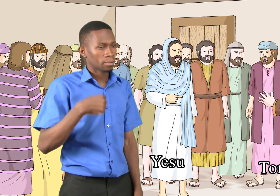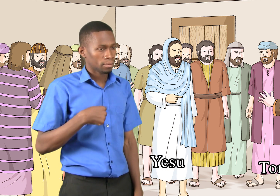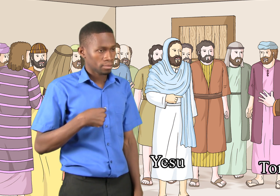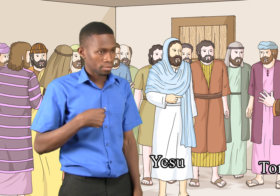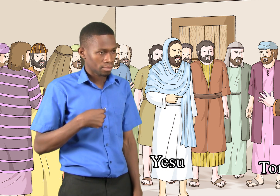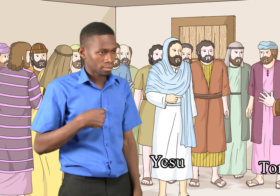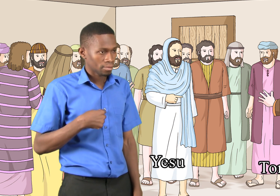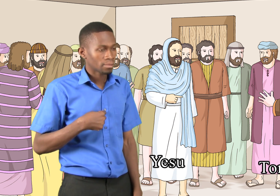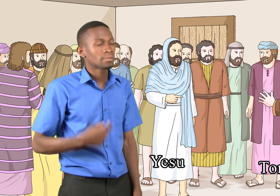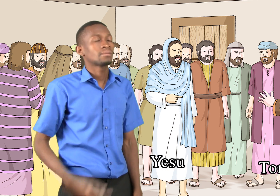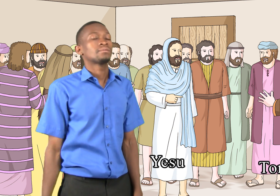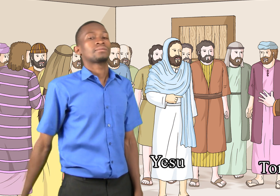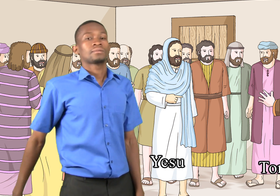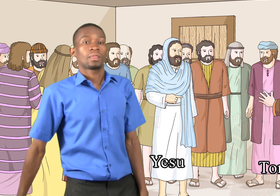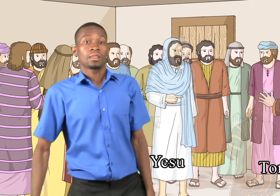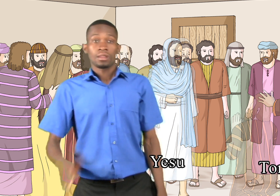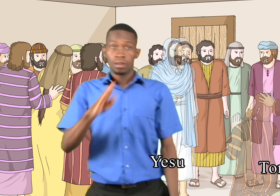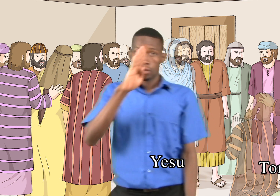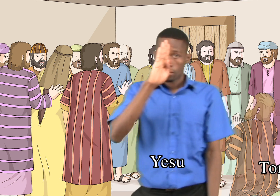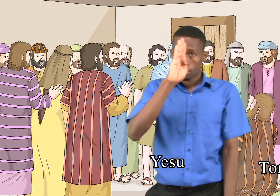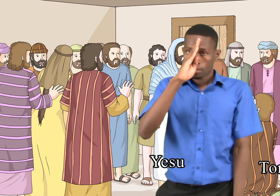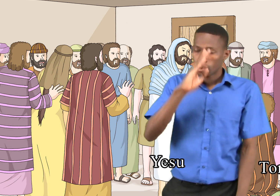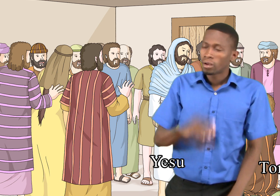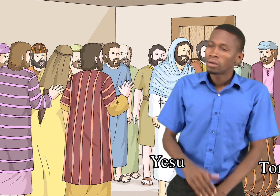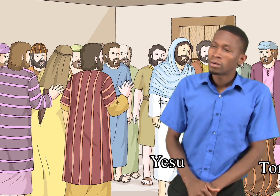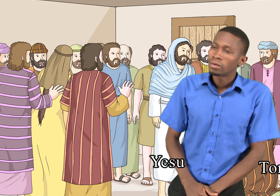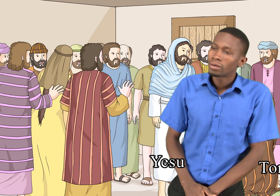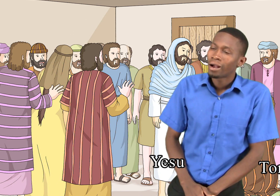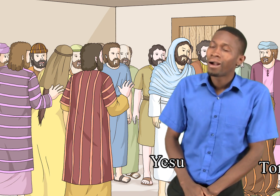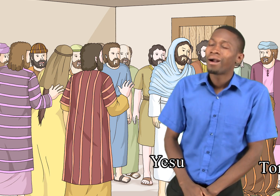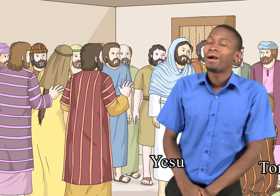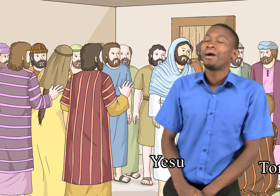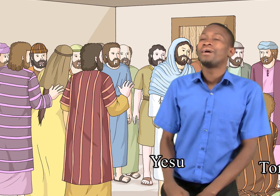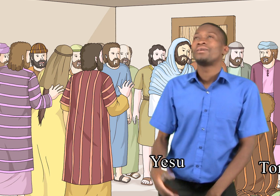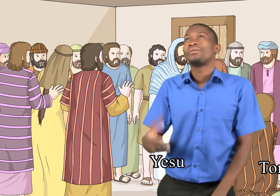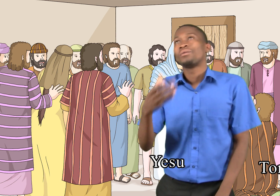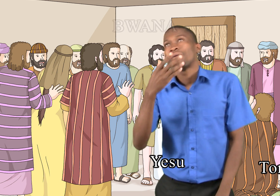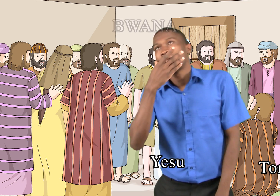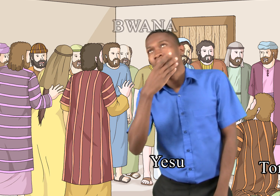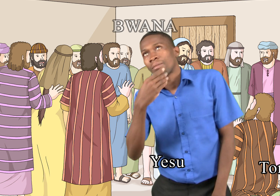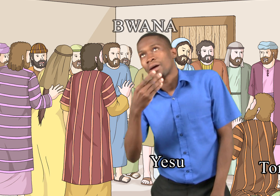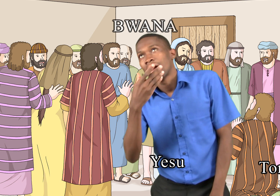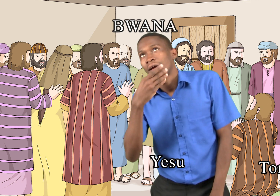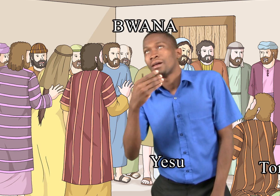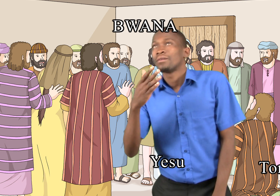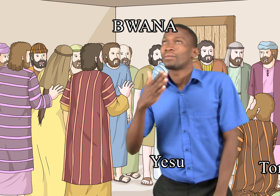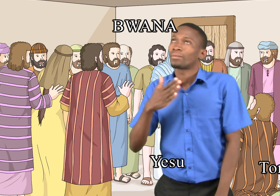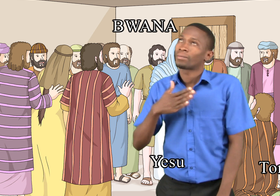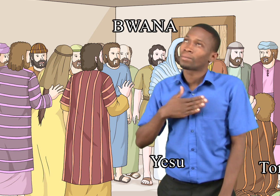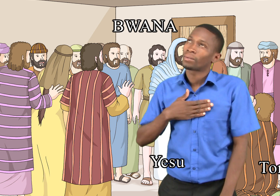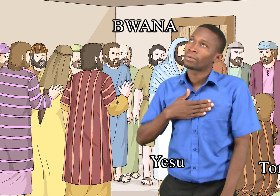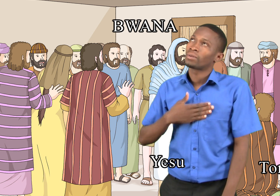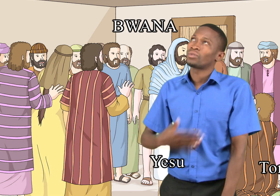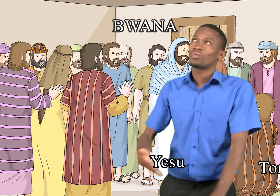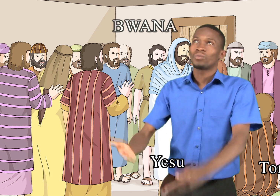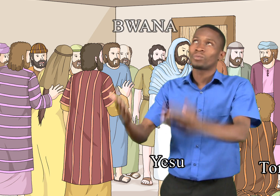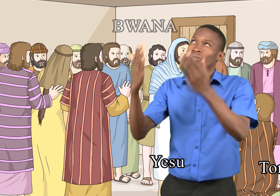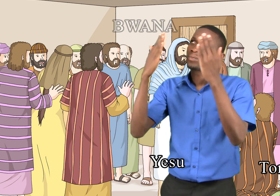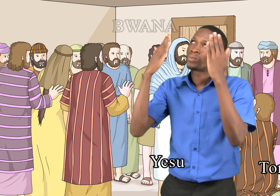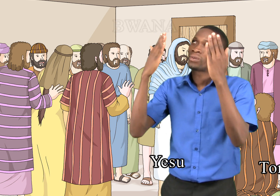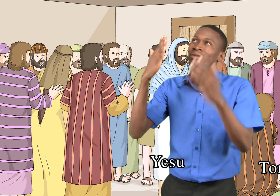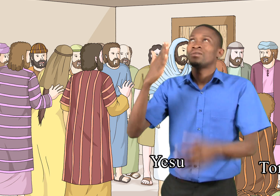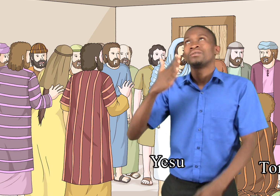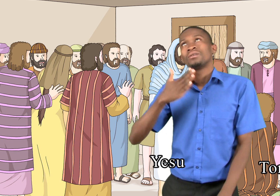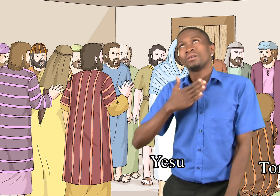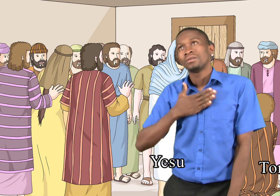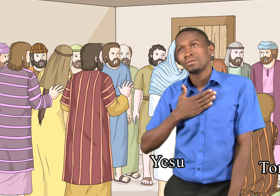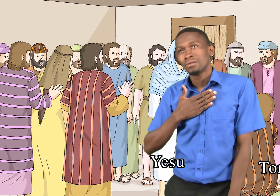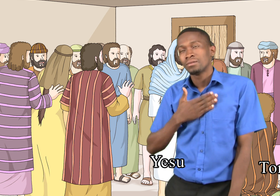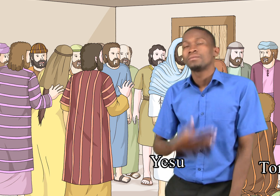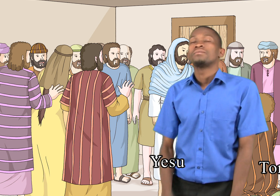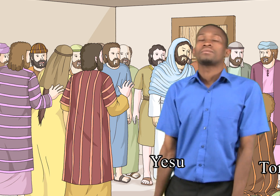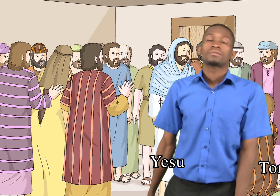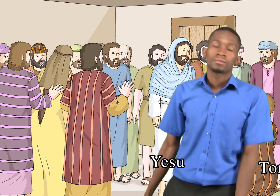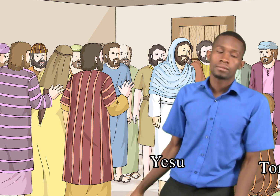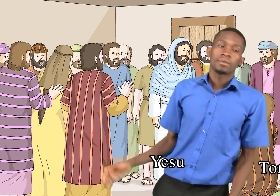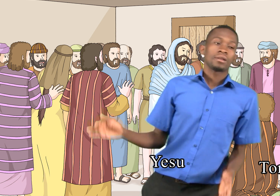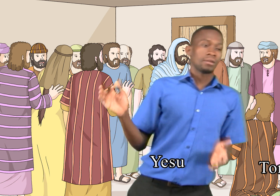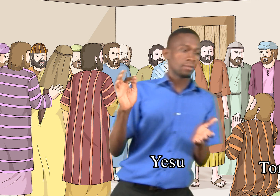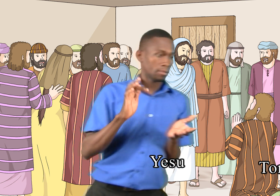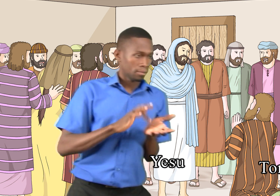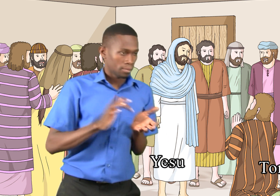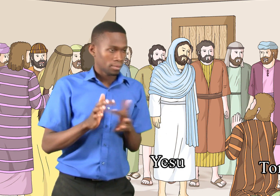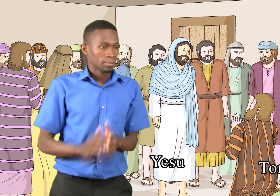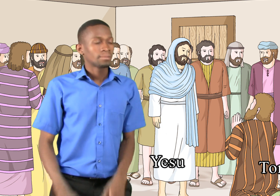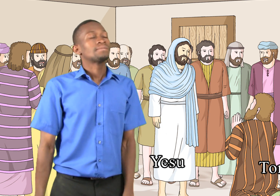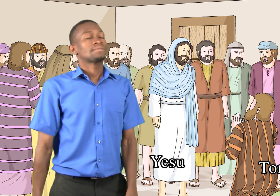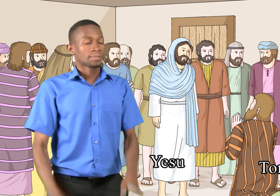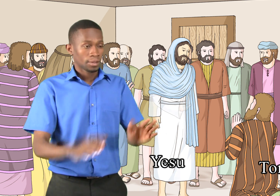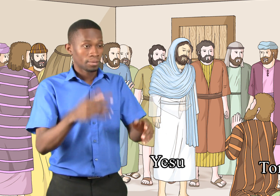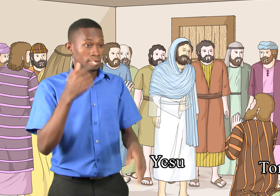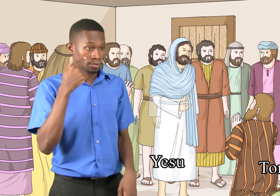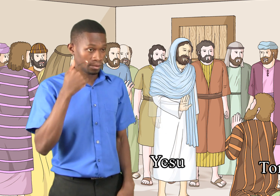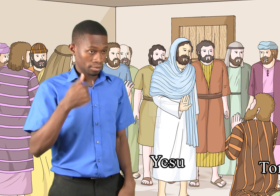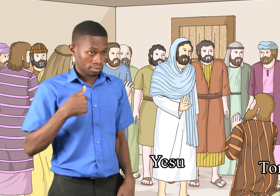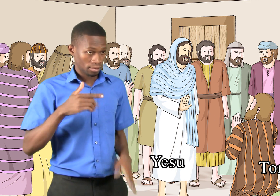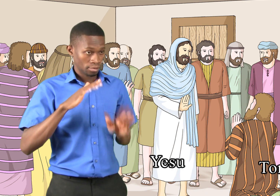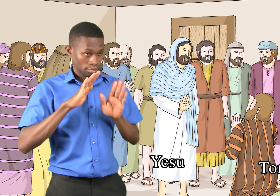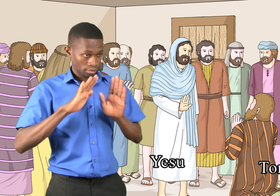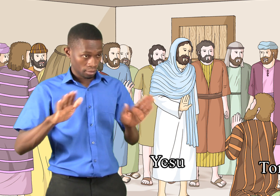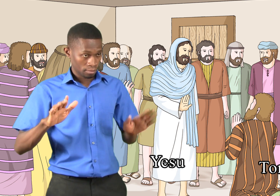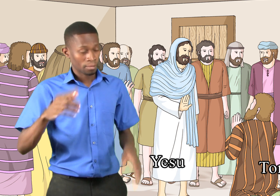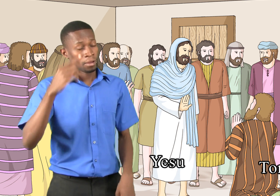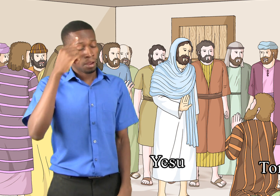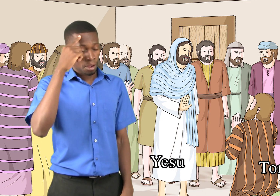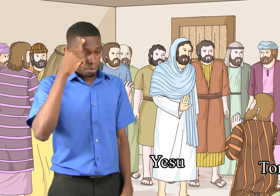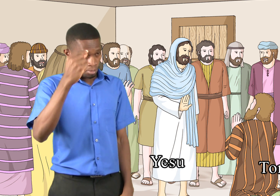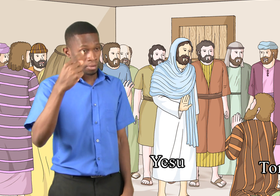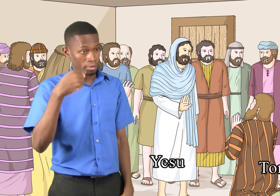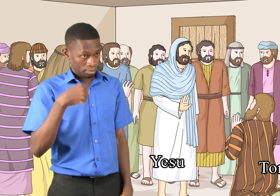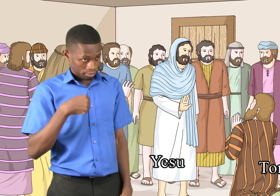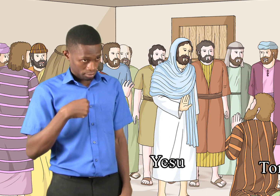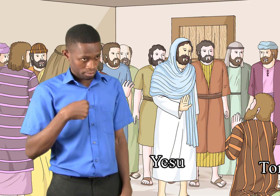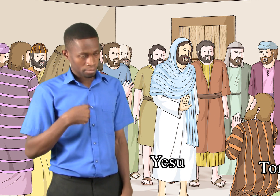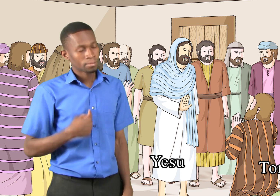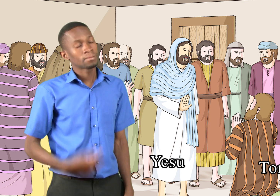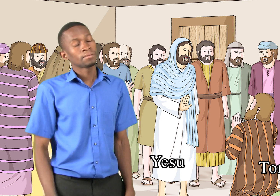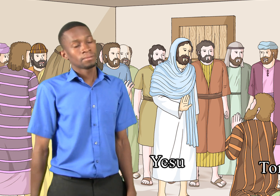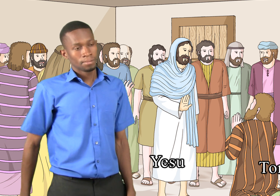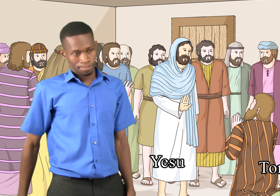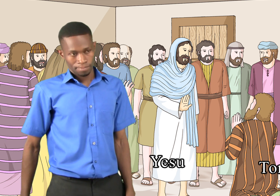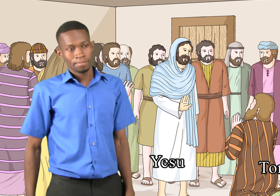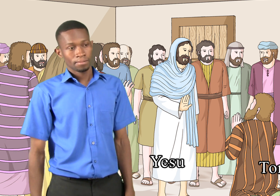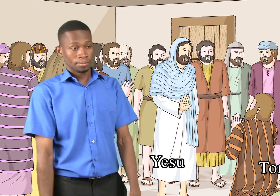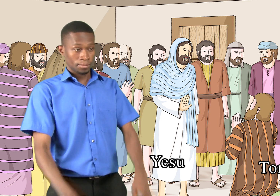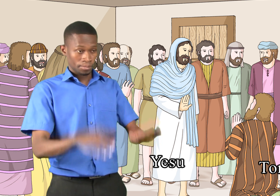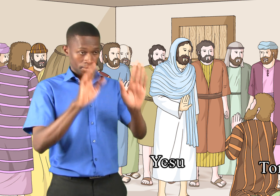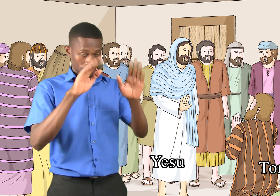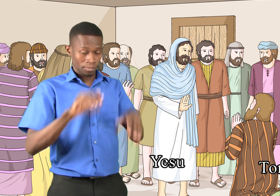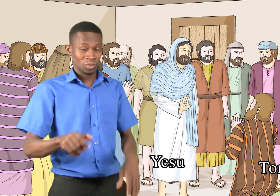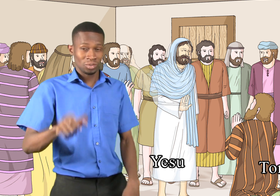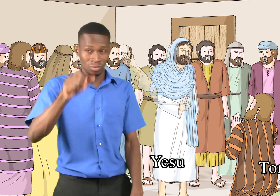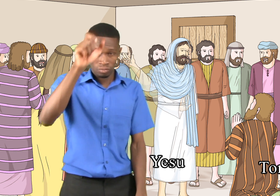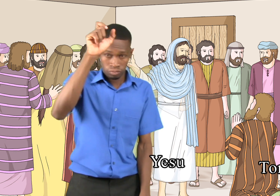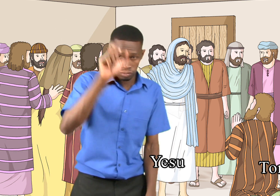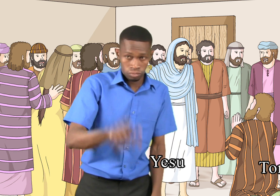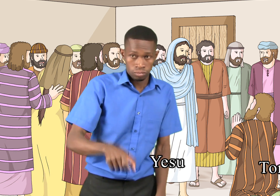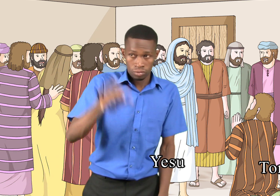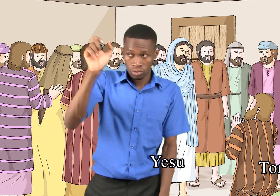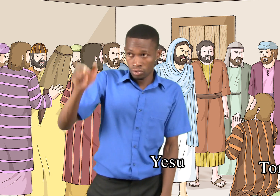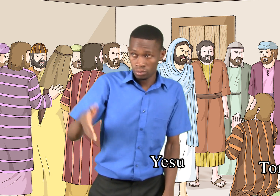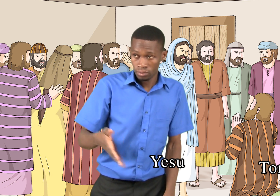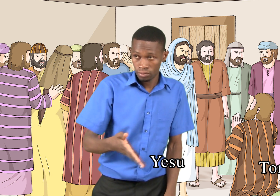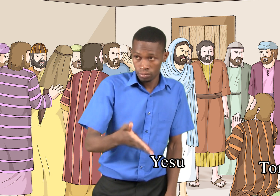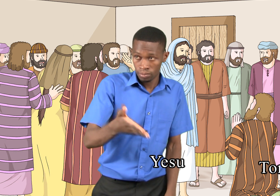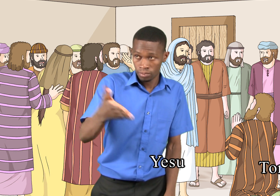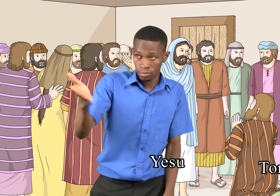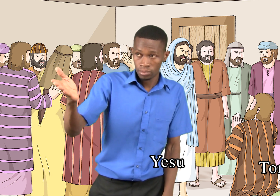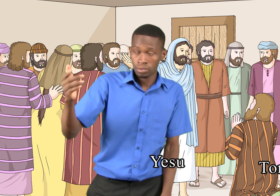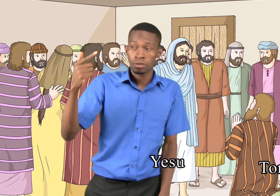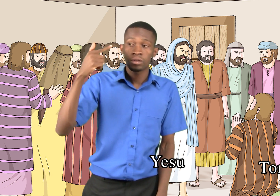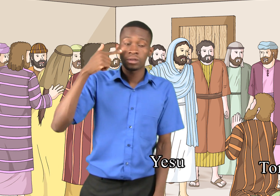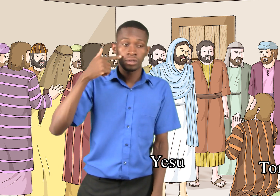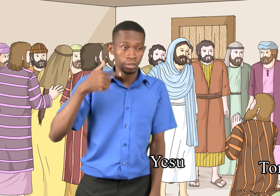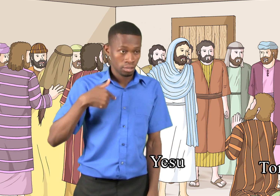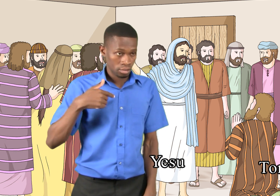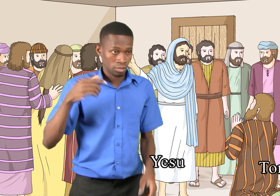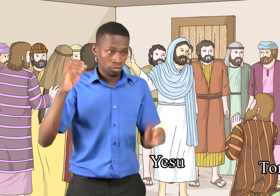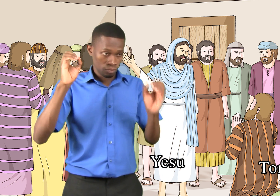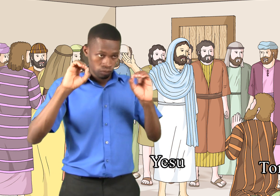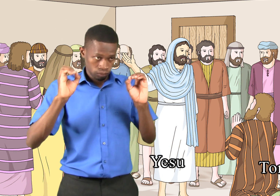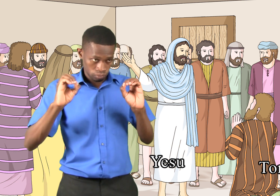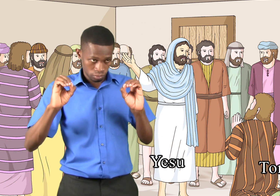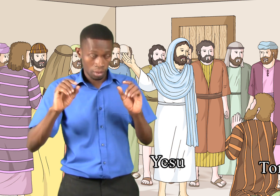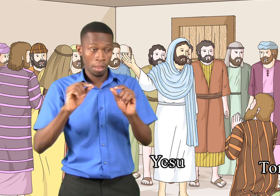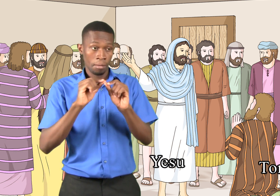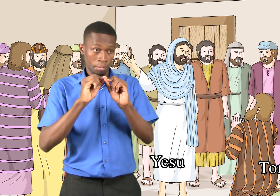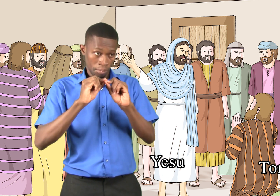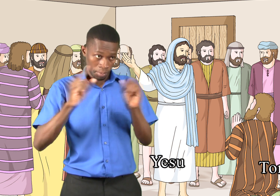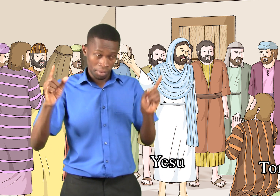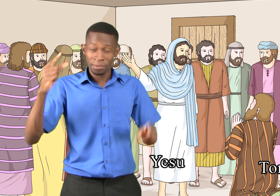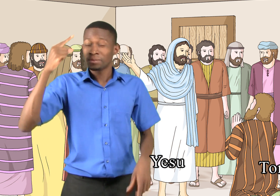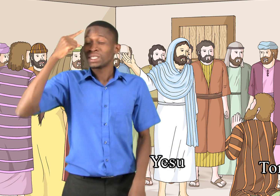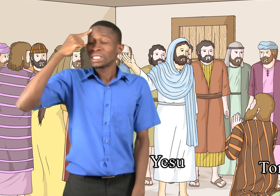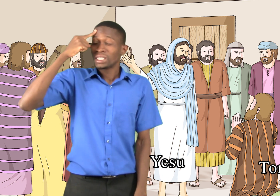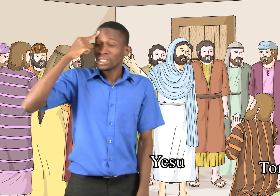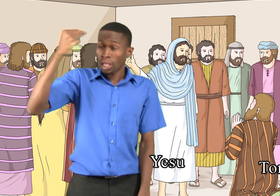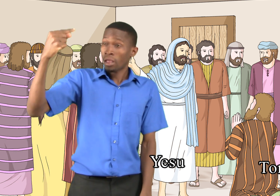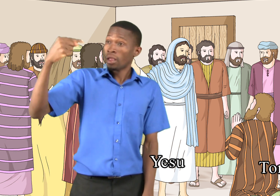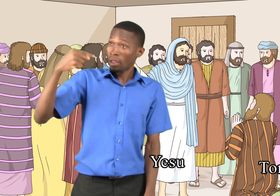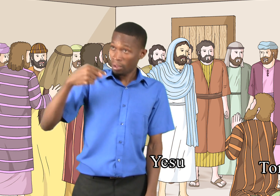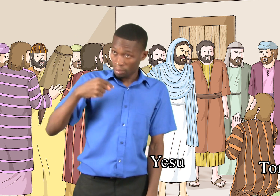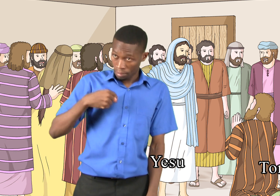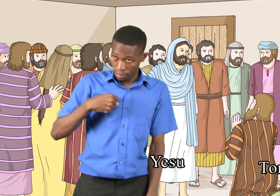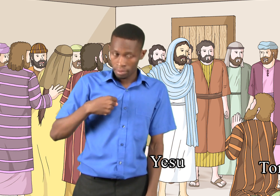Thomas replied, “My Lord and my God!” Jesus said to him, “Because you have seen Me, you have believed;